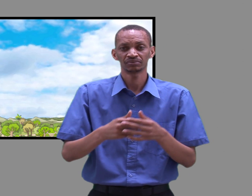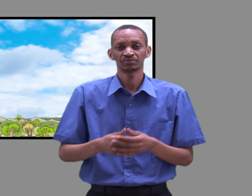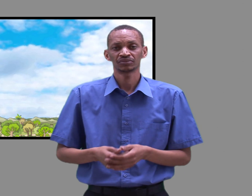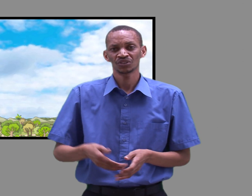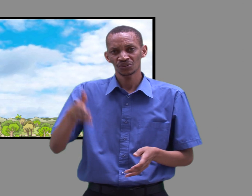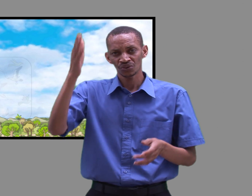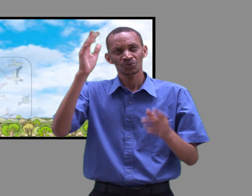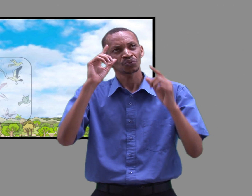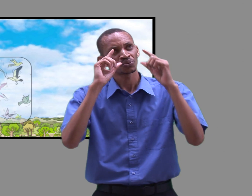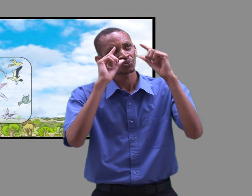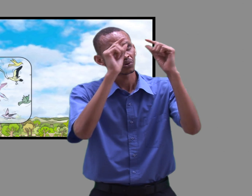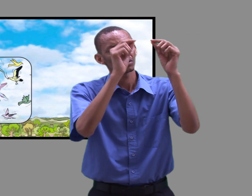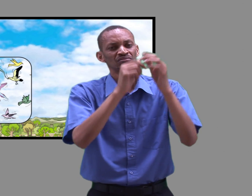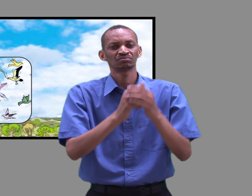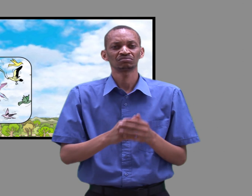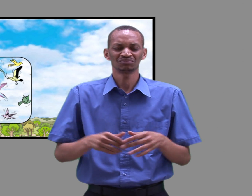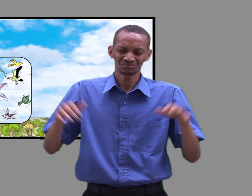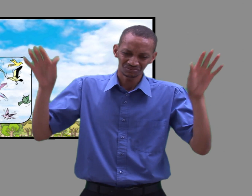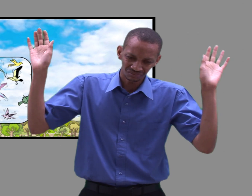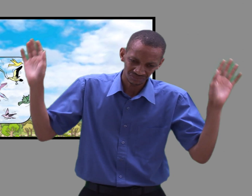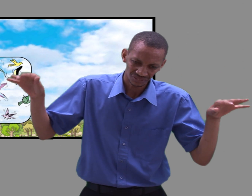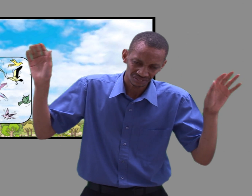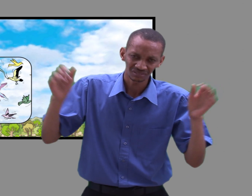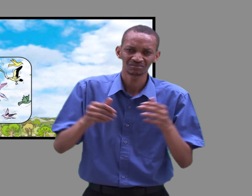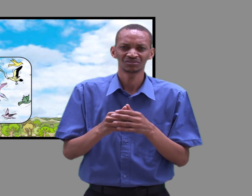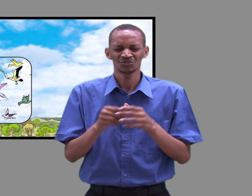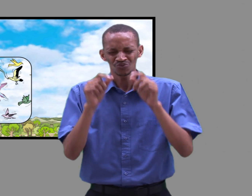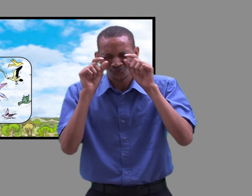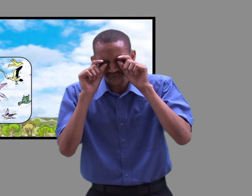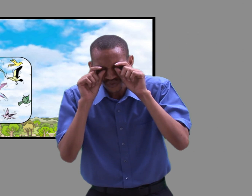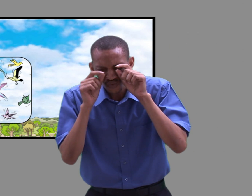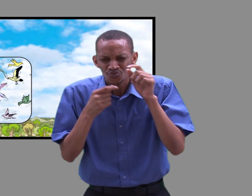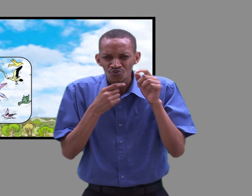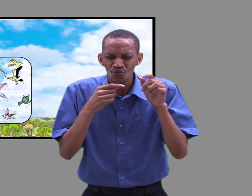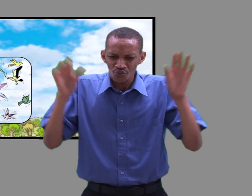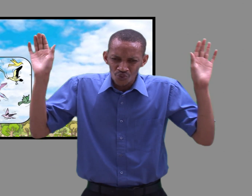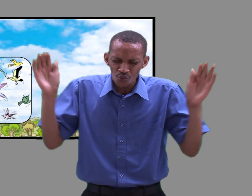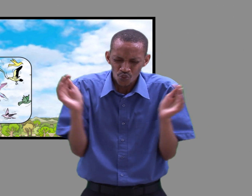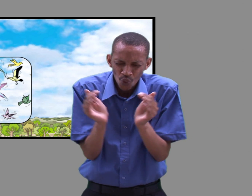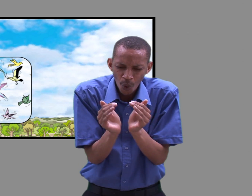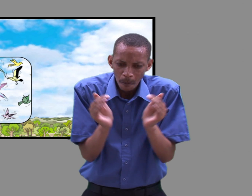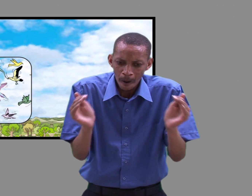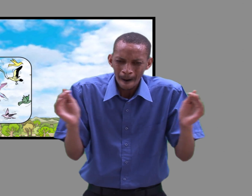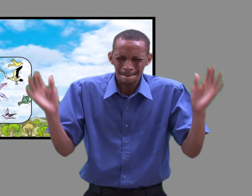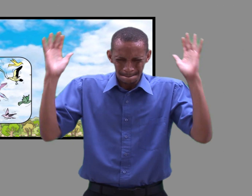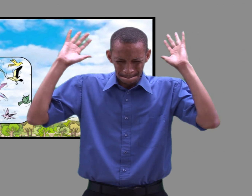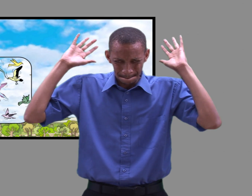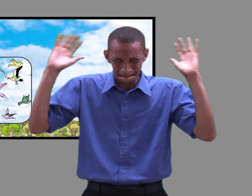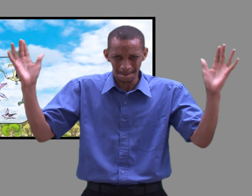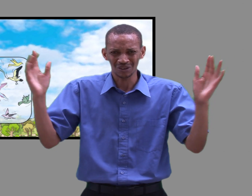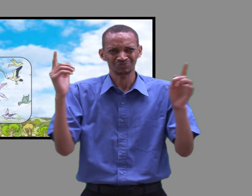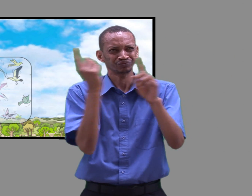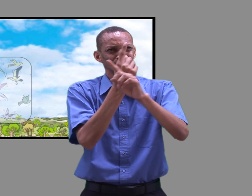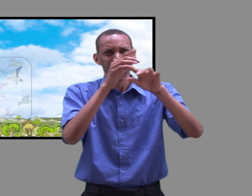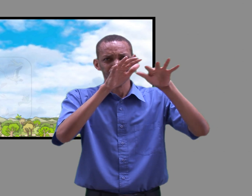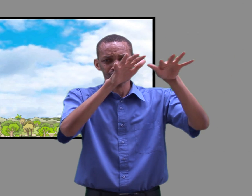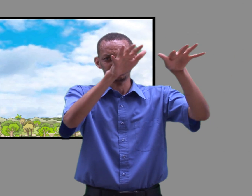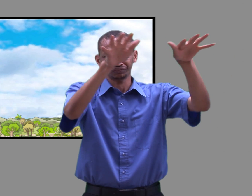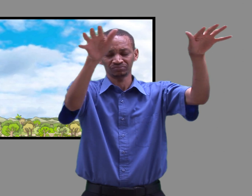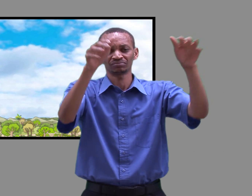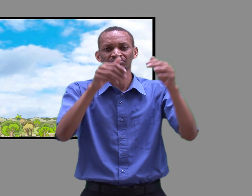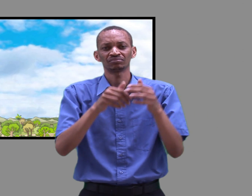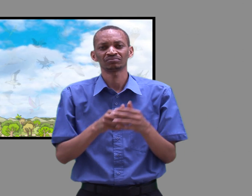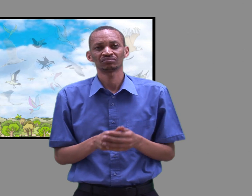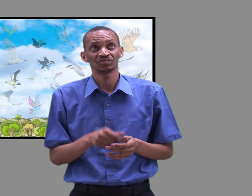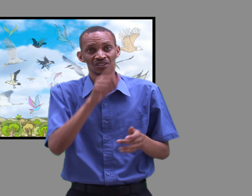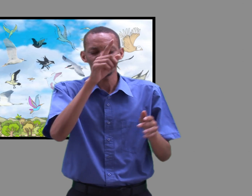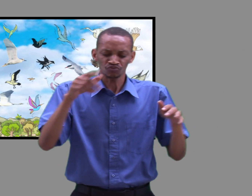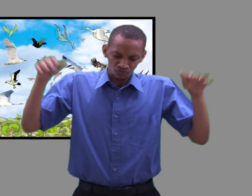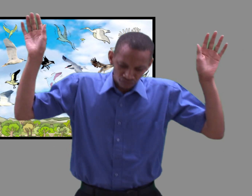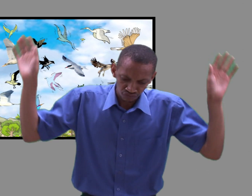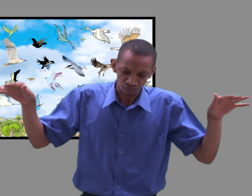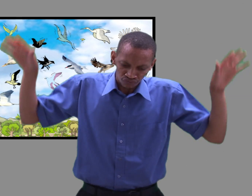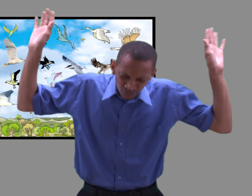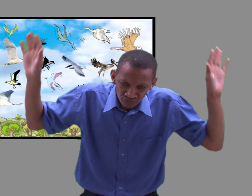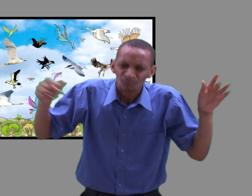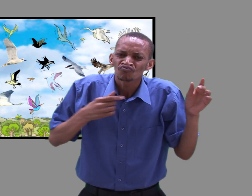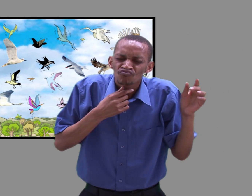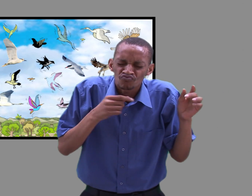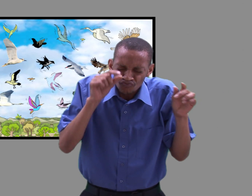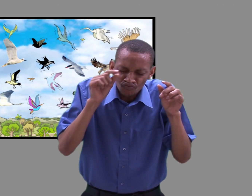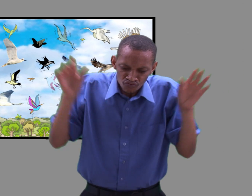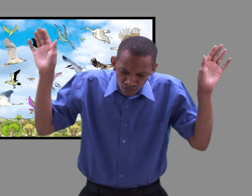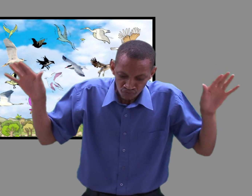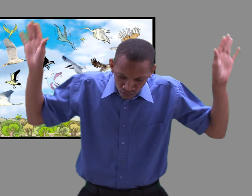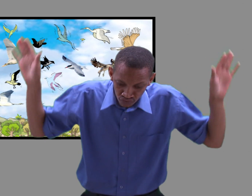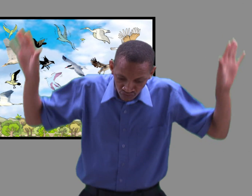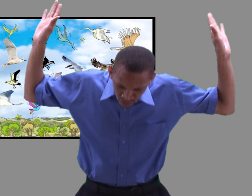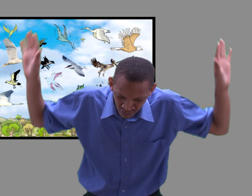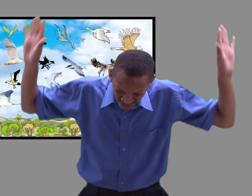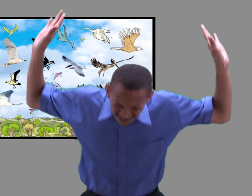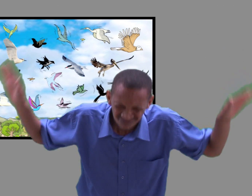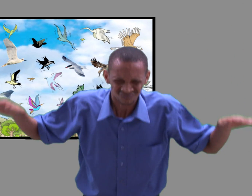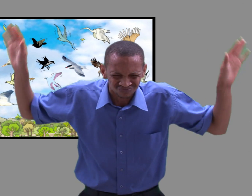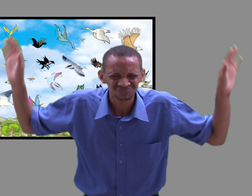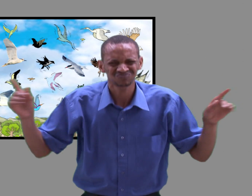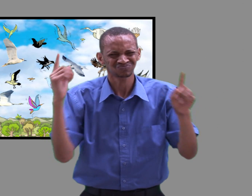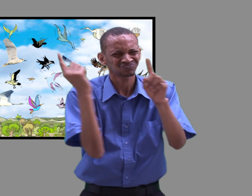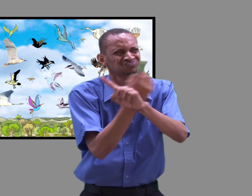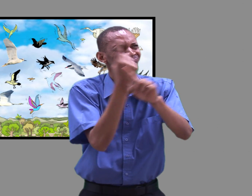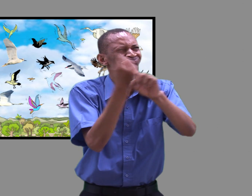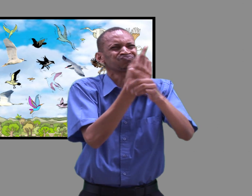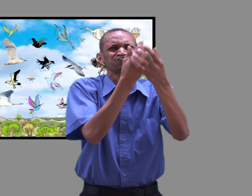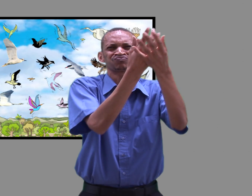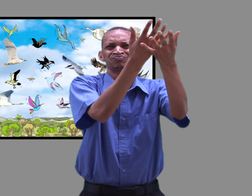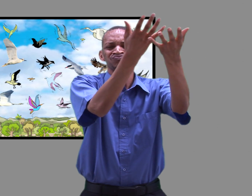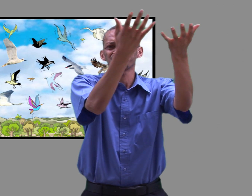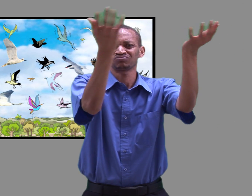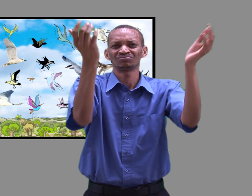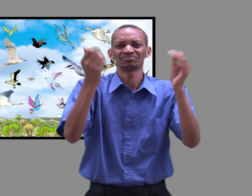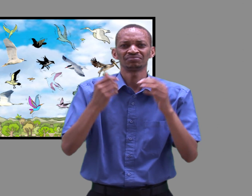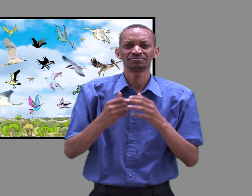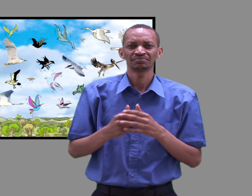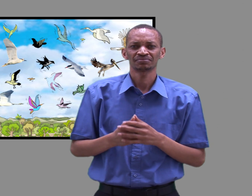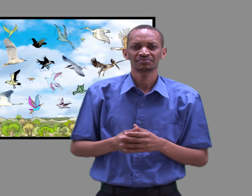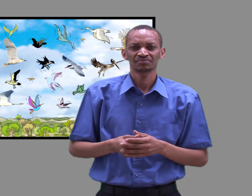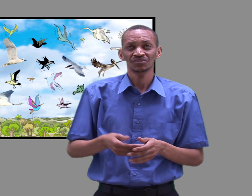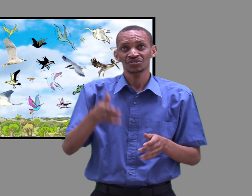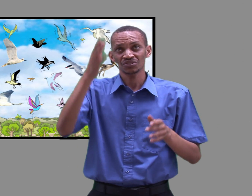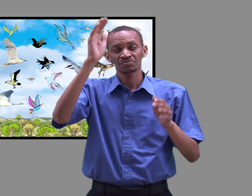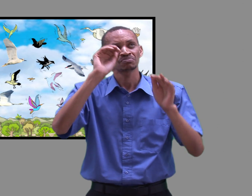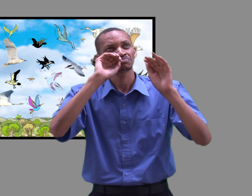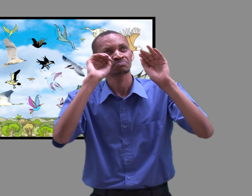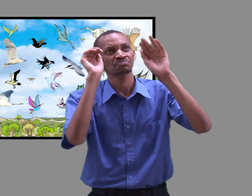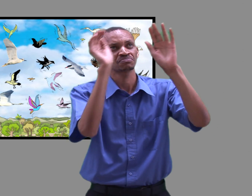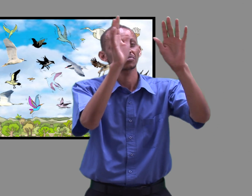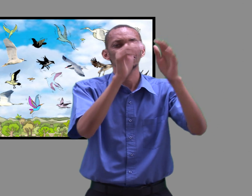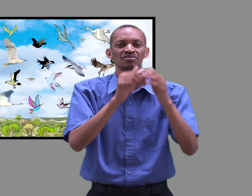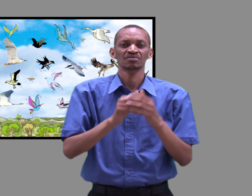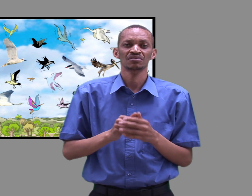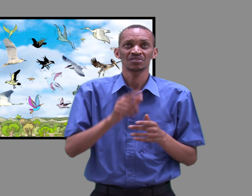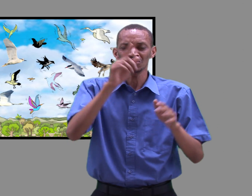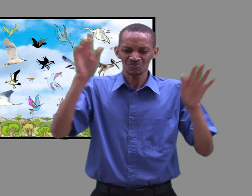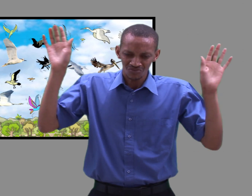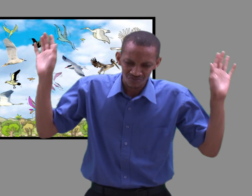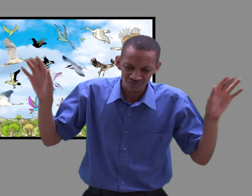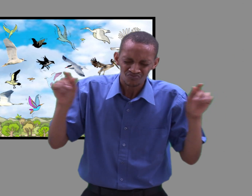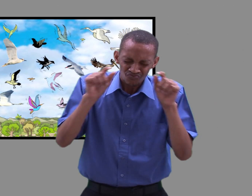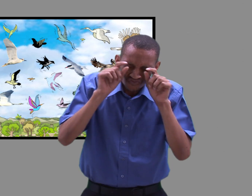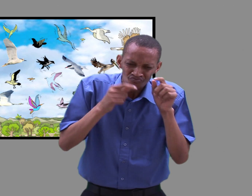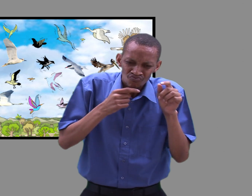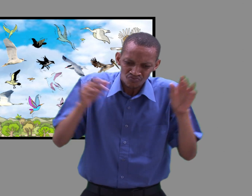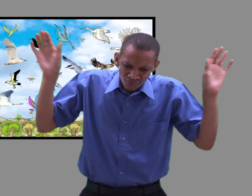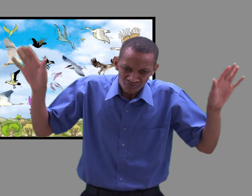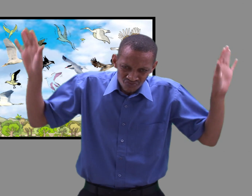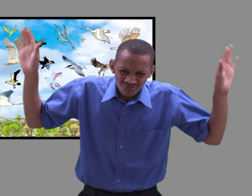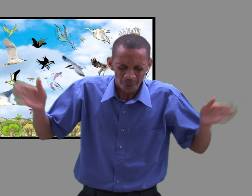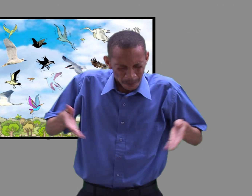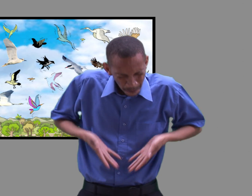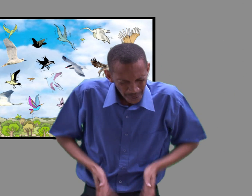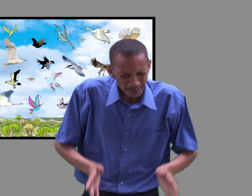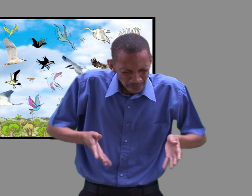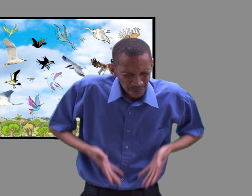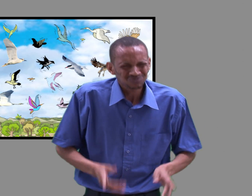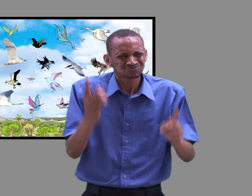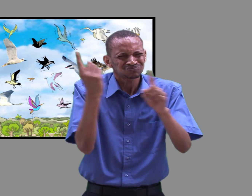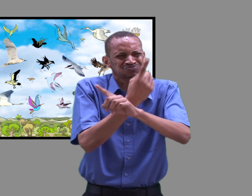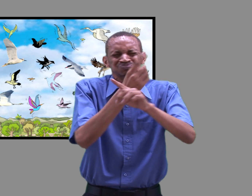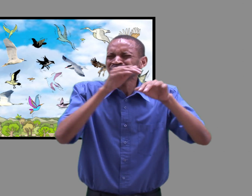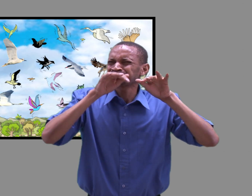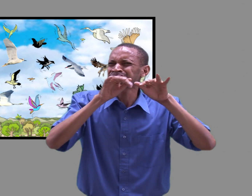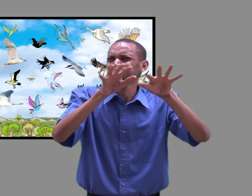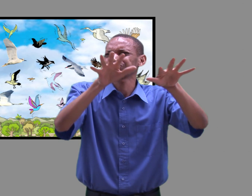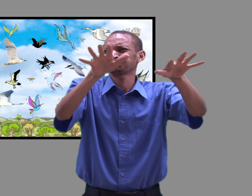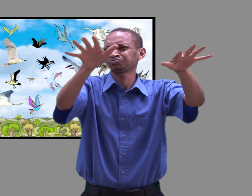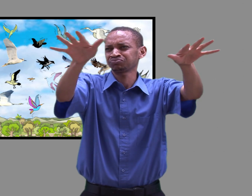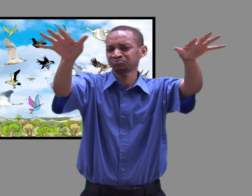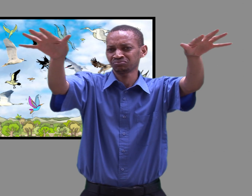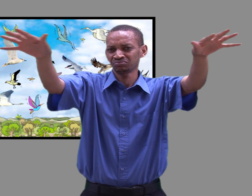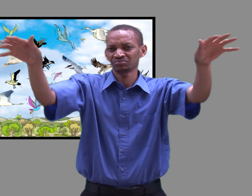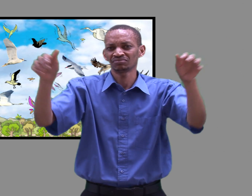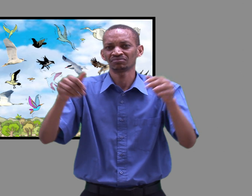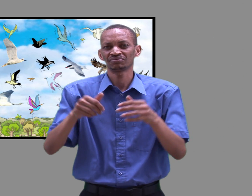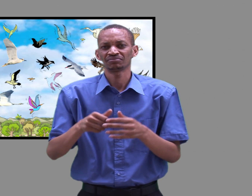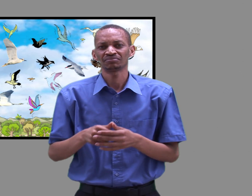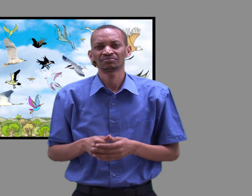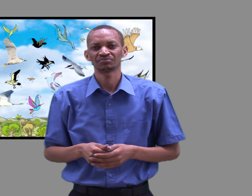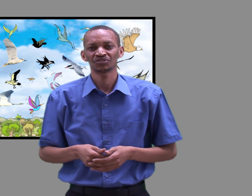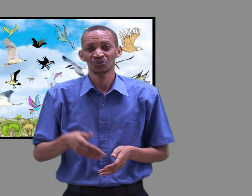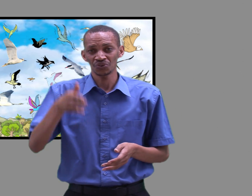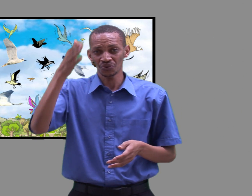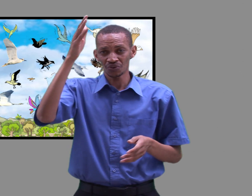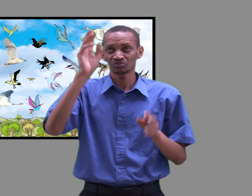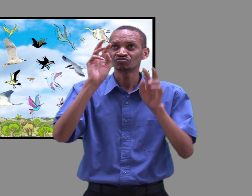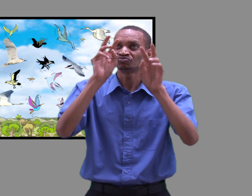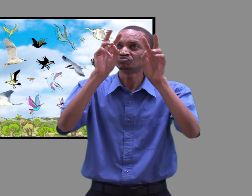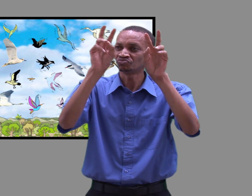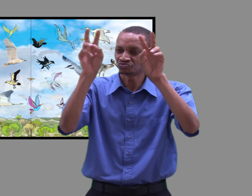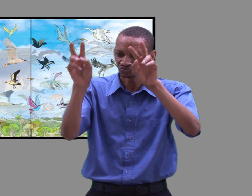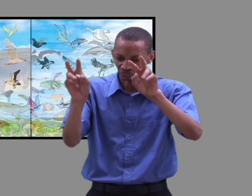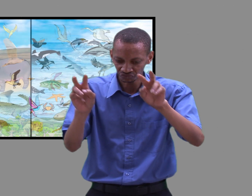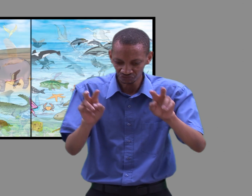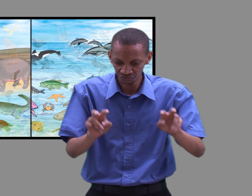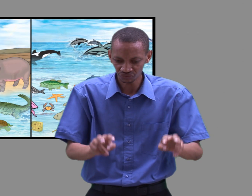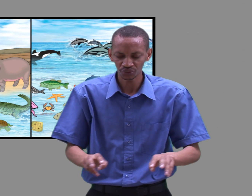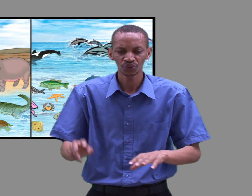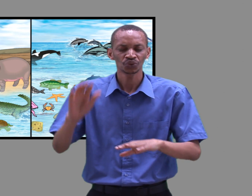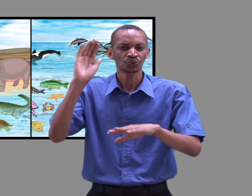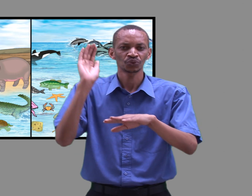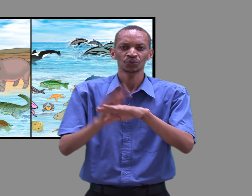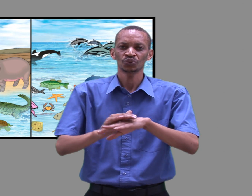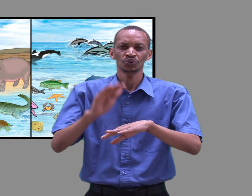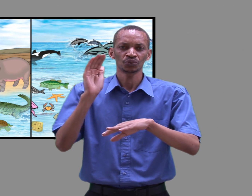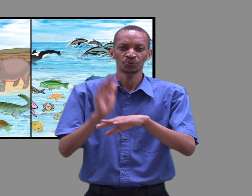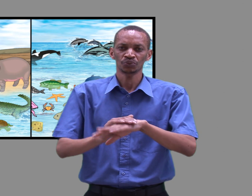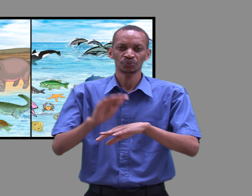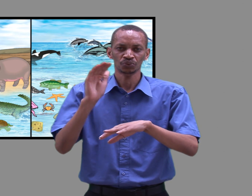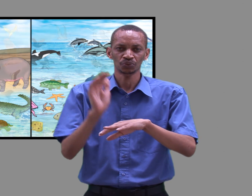And God saw that it was good. Then God blessed them and said, “Be fruitful and multiply and fill the waters of the seas, and let birds multiply on the earth.”